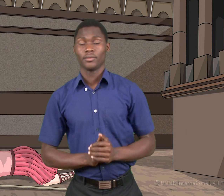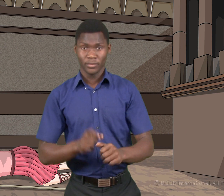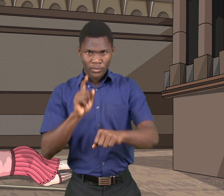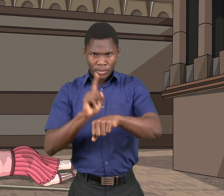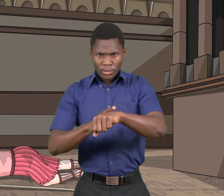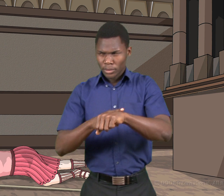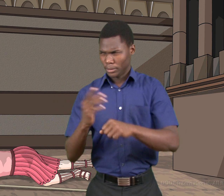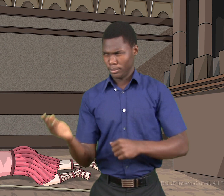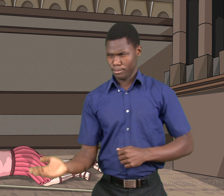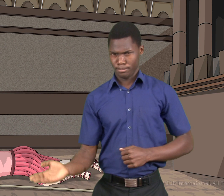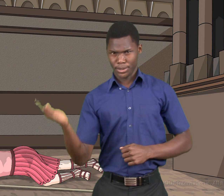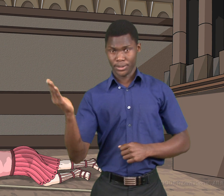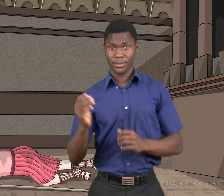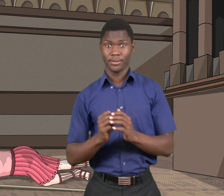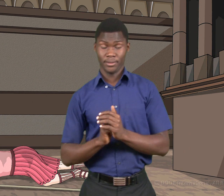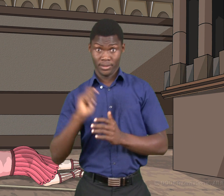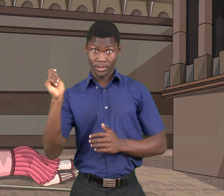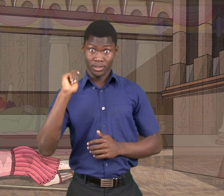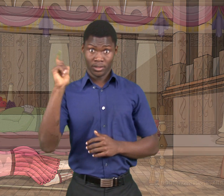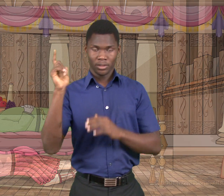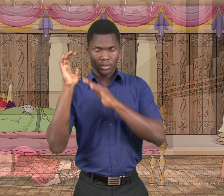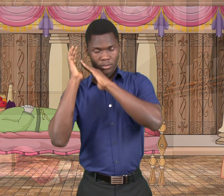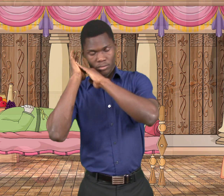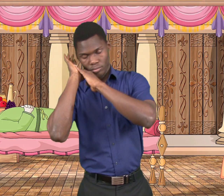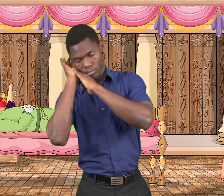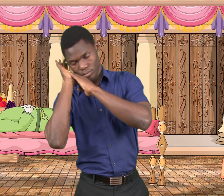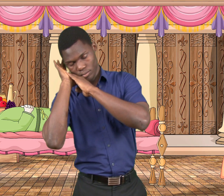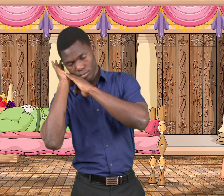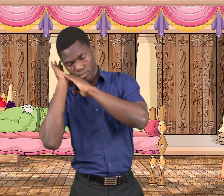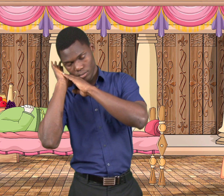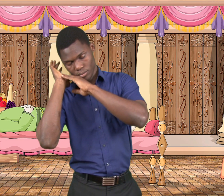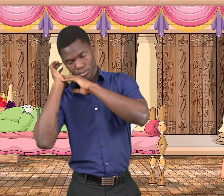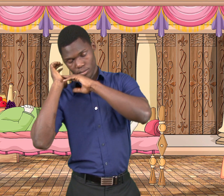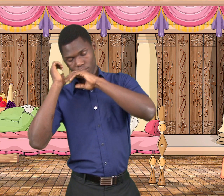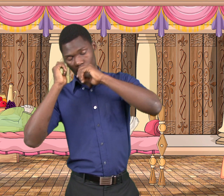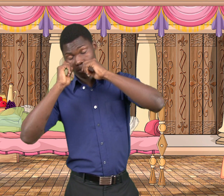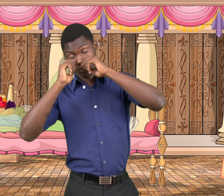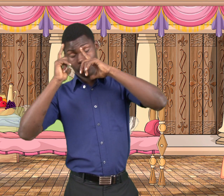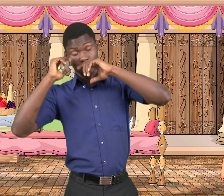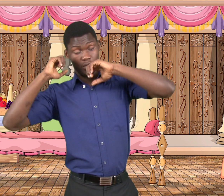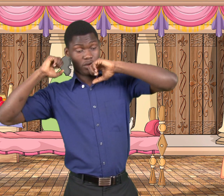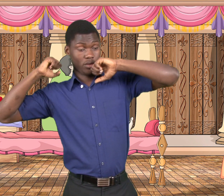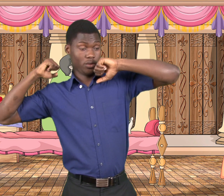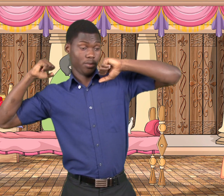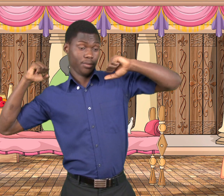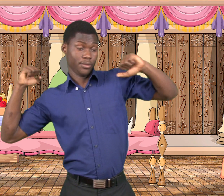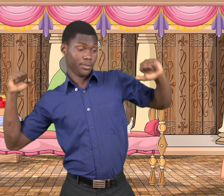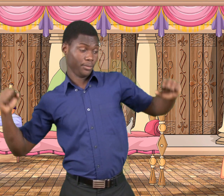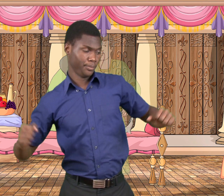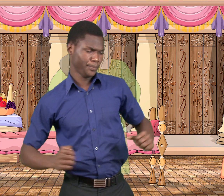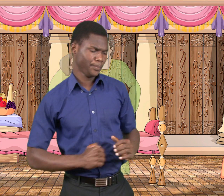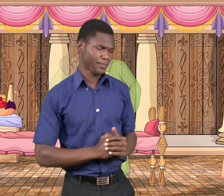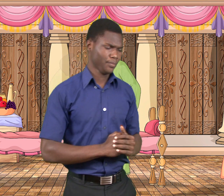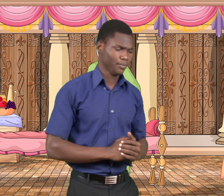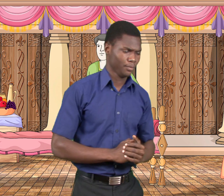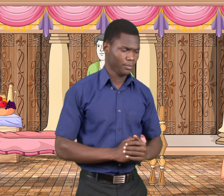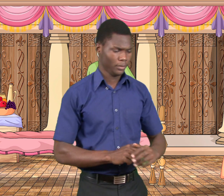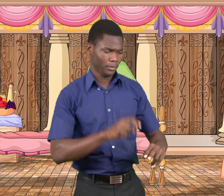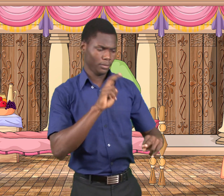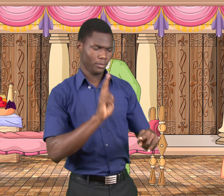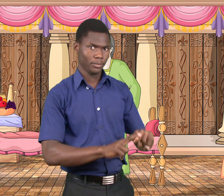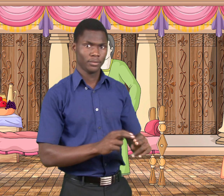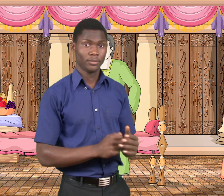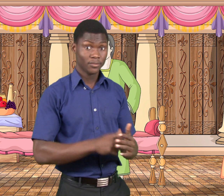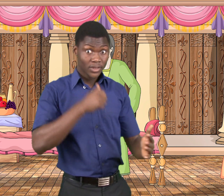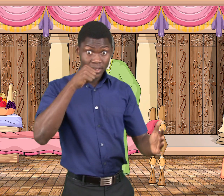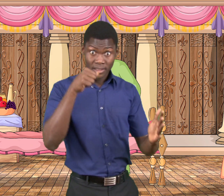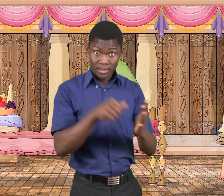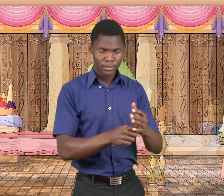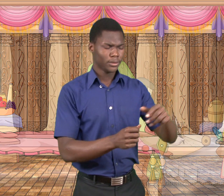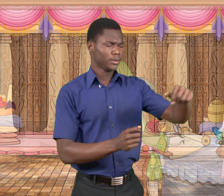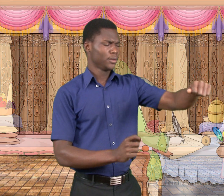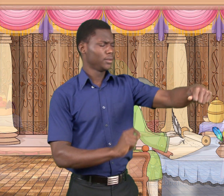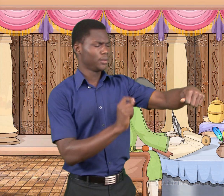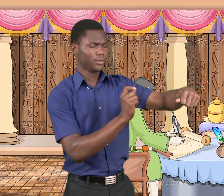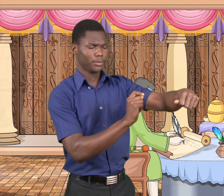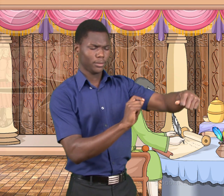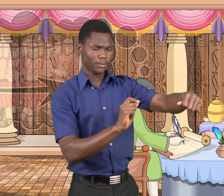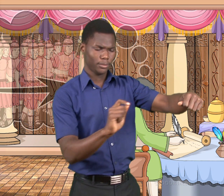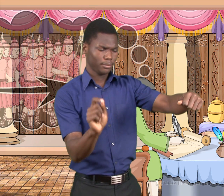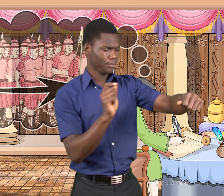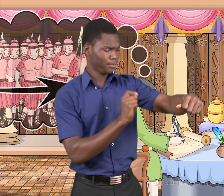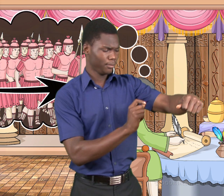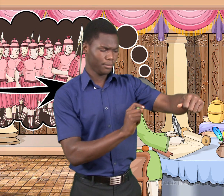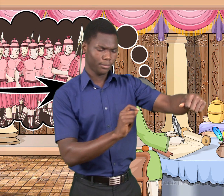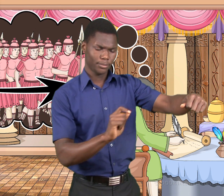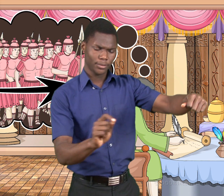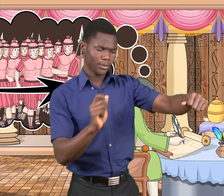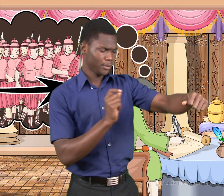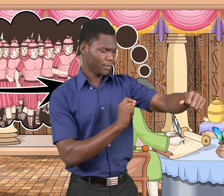The next morning David wrote a letter to Joab and sent it with Uriah.